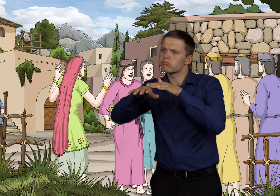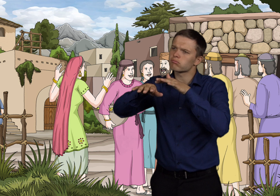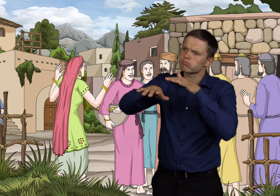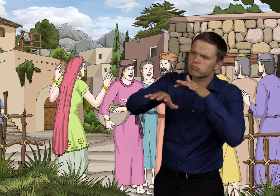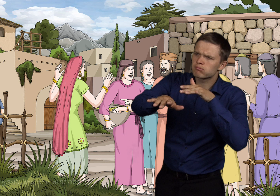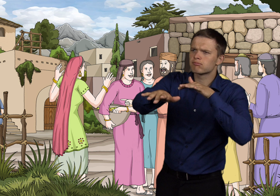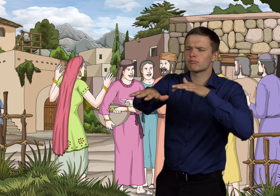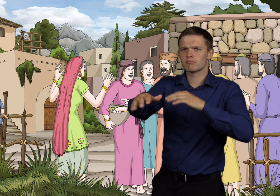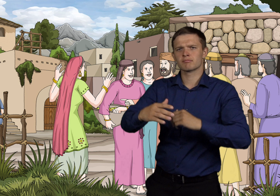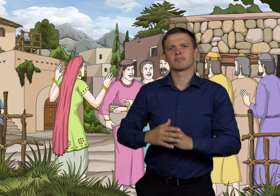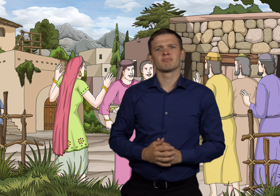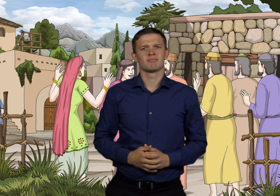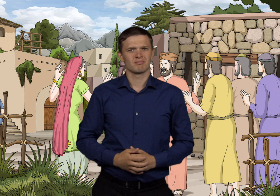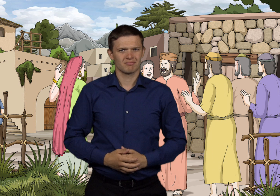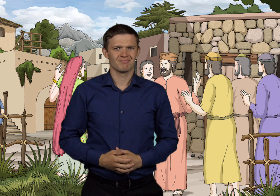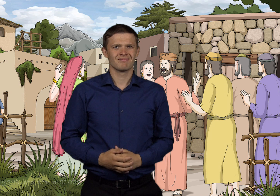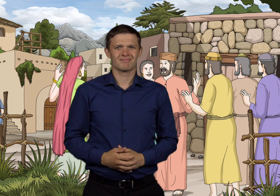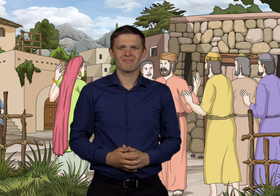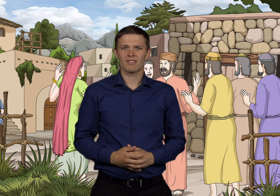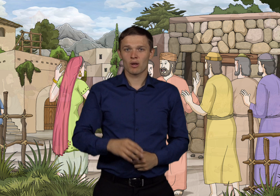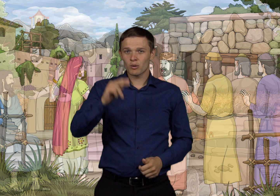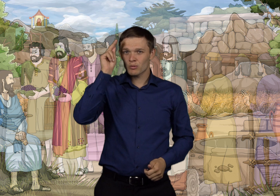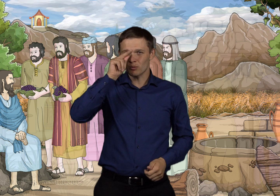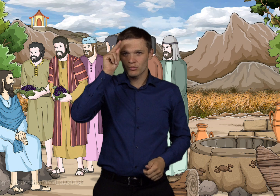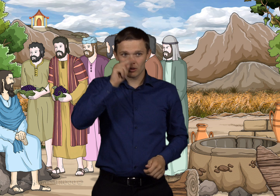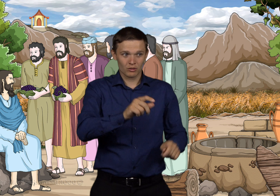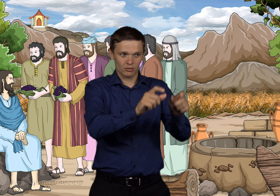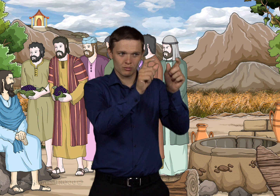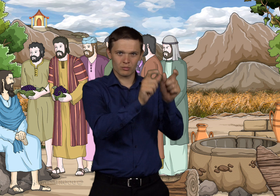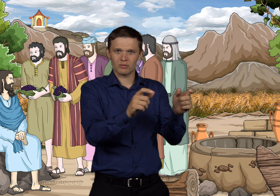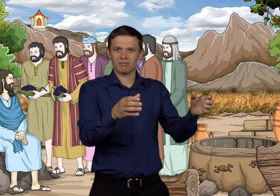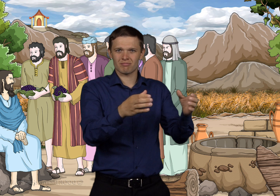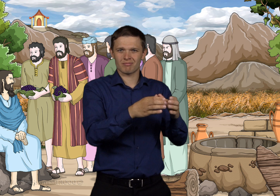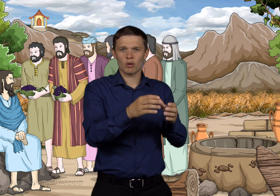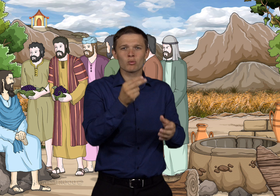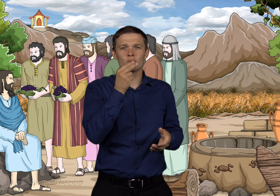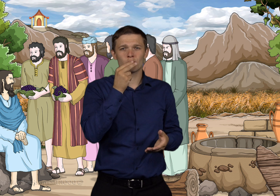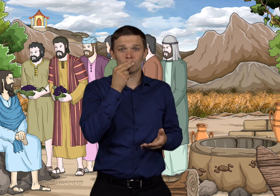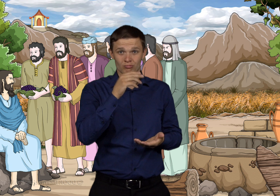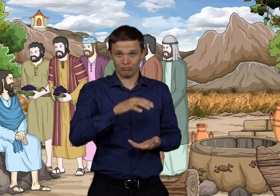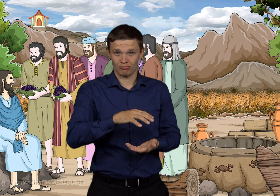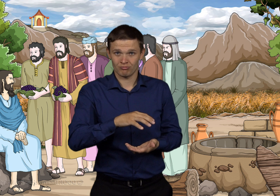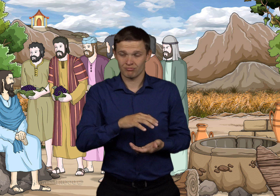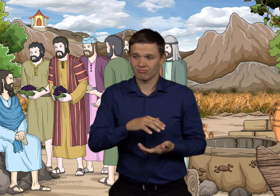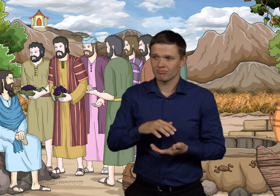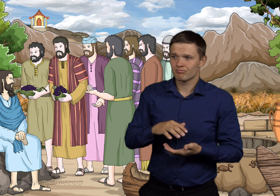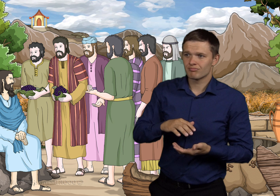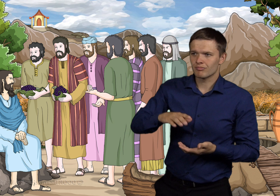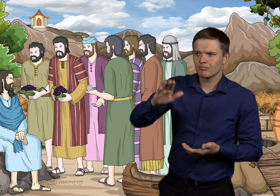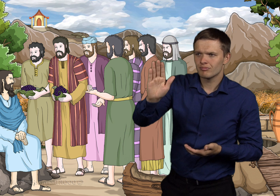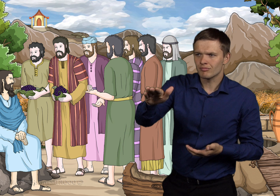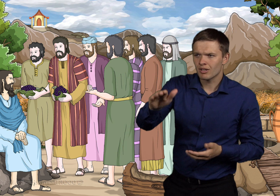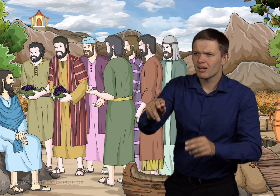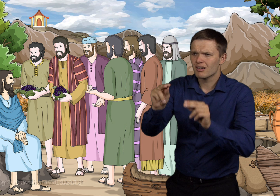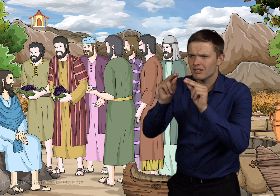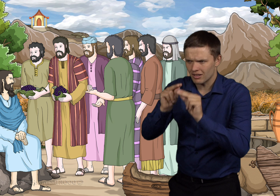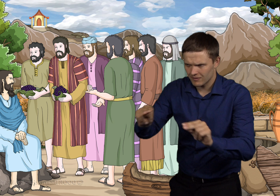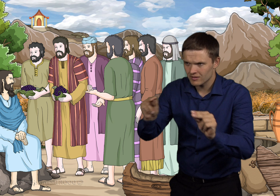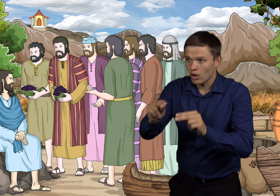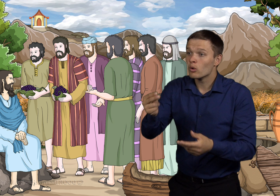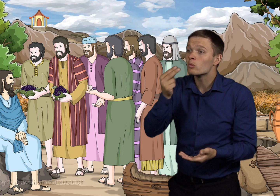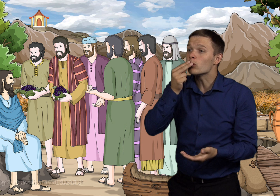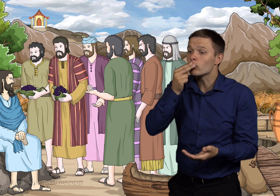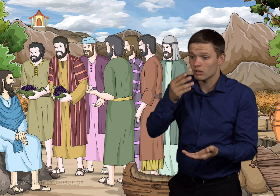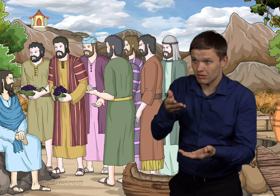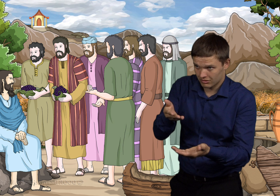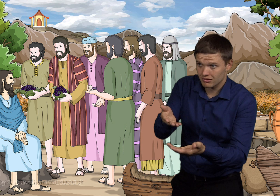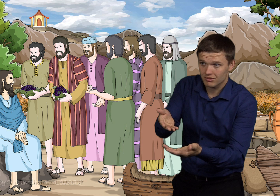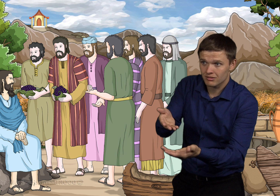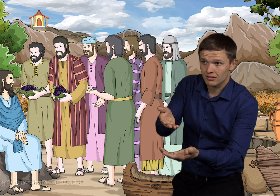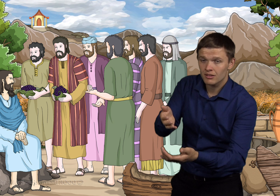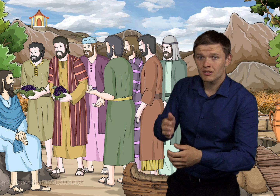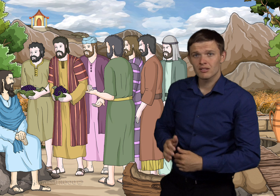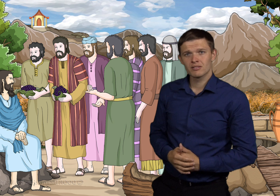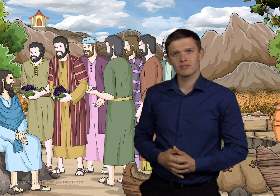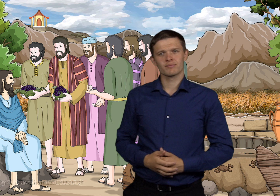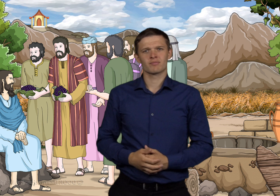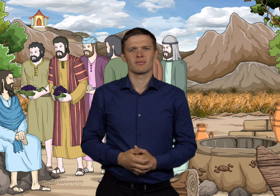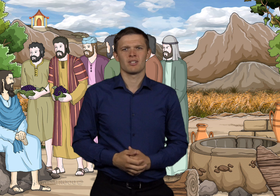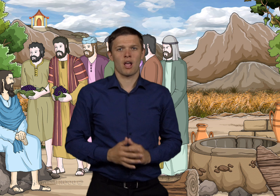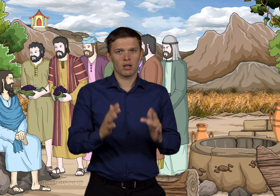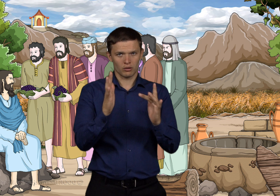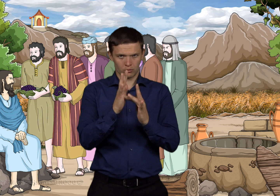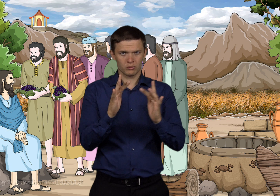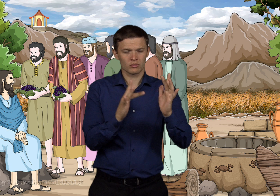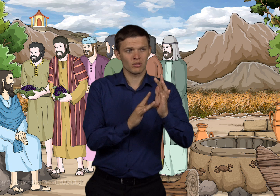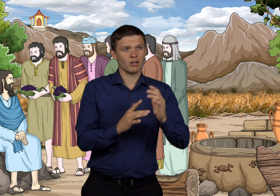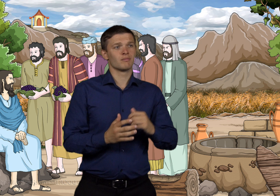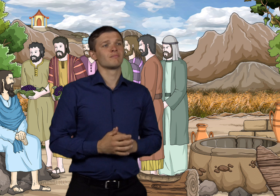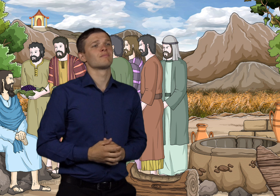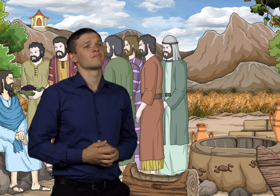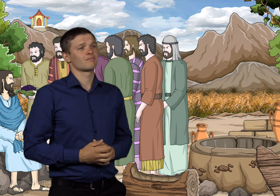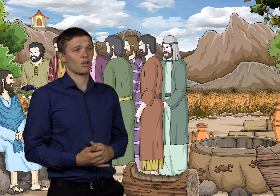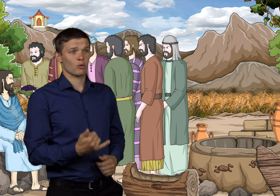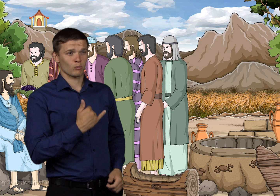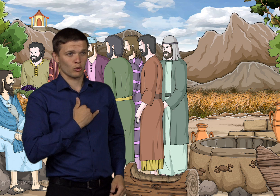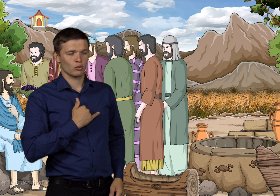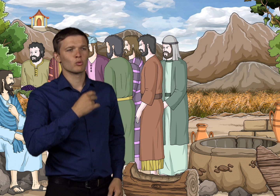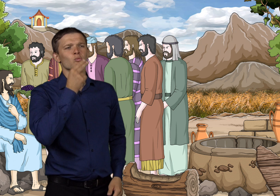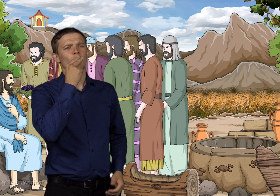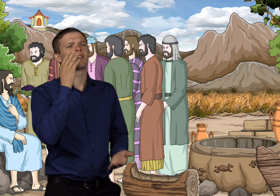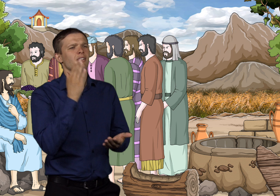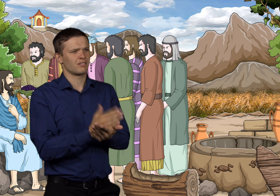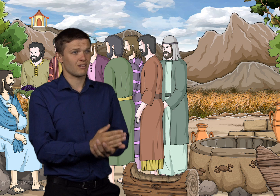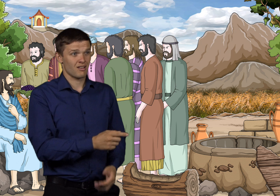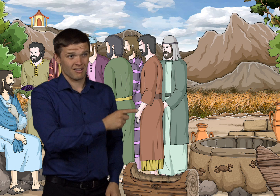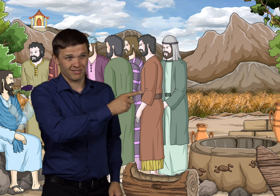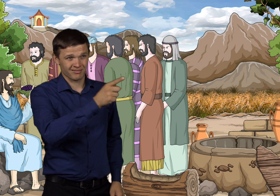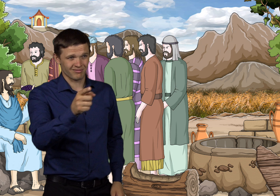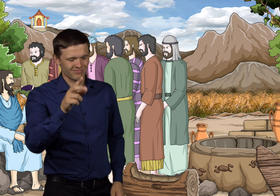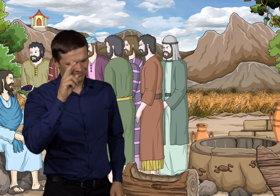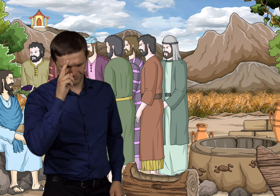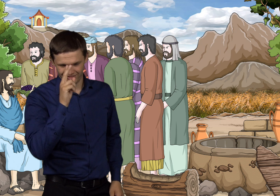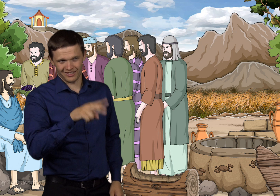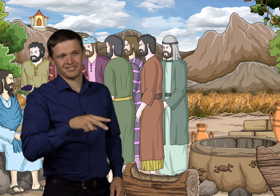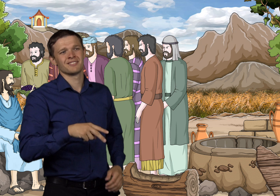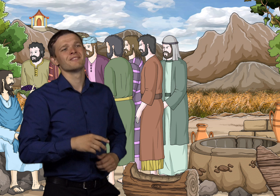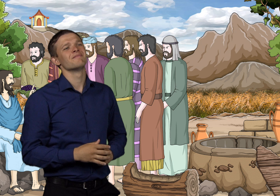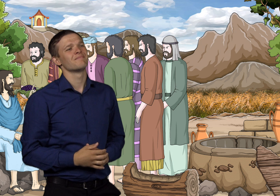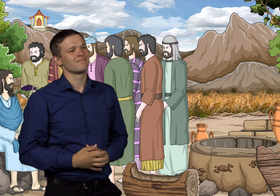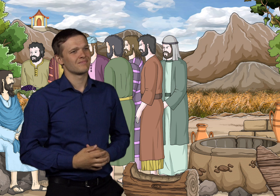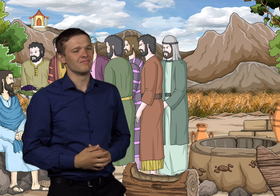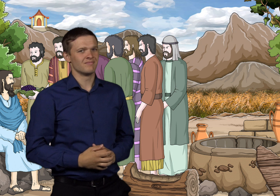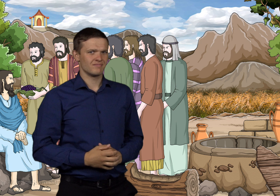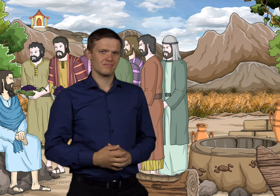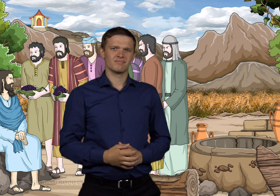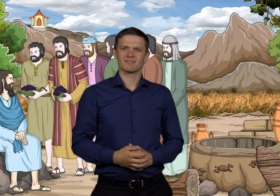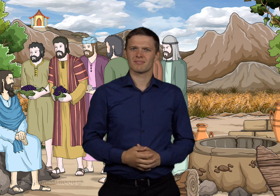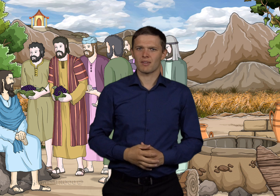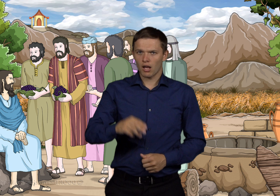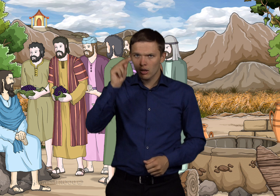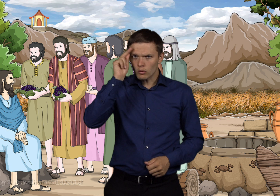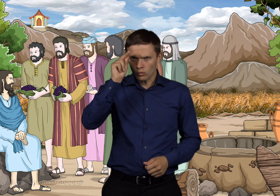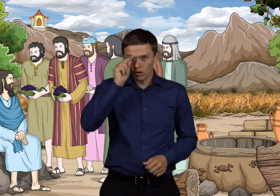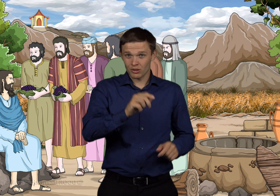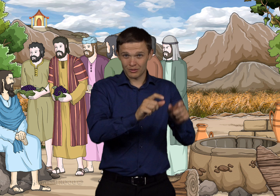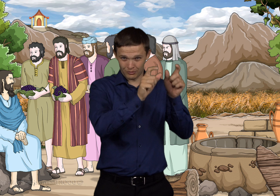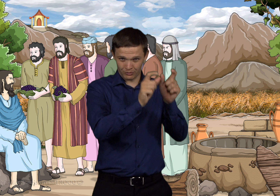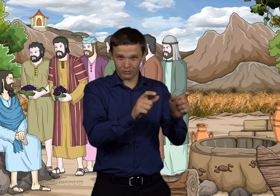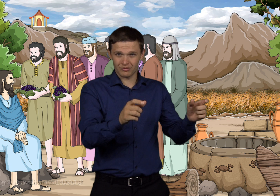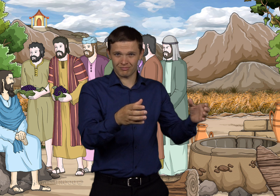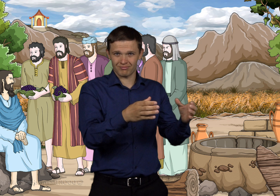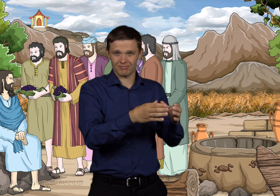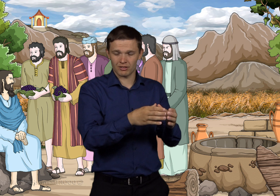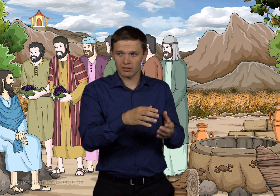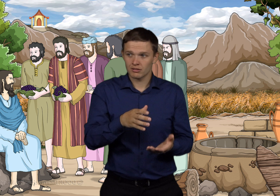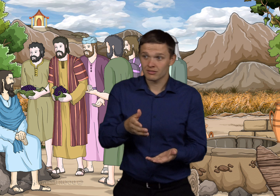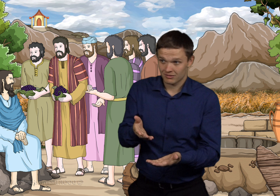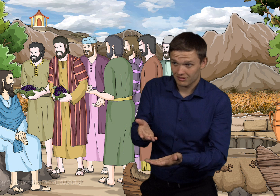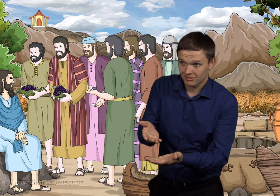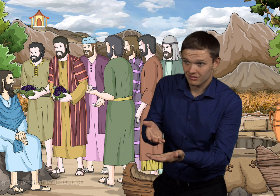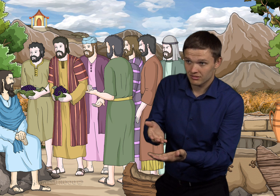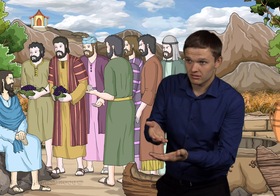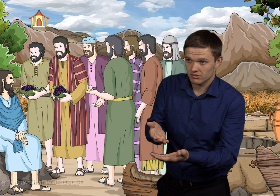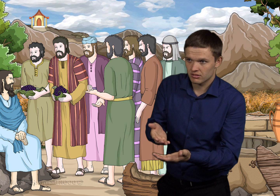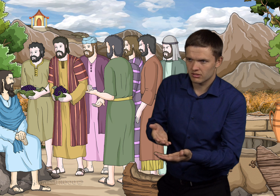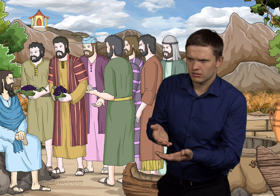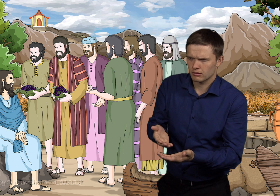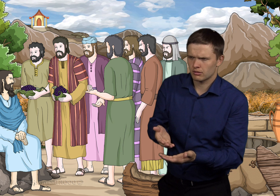Meanwhile the disciples urged Him, “Rabbi, eat something.” But He told them, “I have food to eat that you know nothing about.”